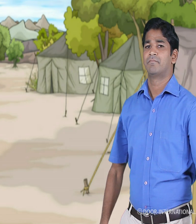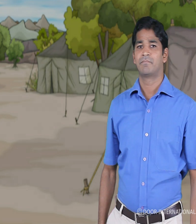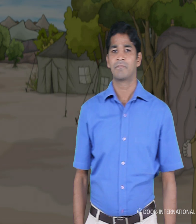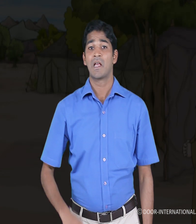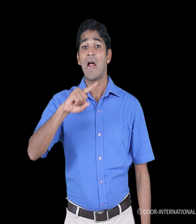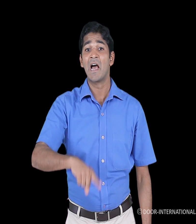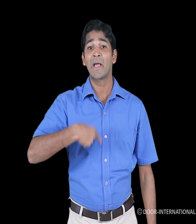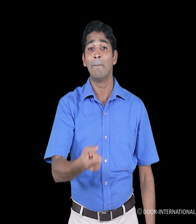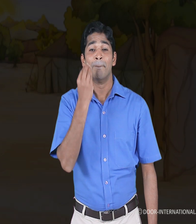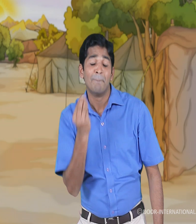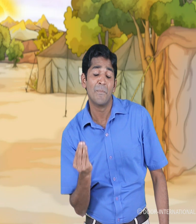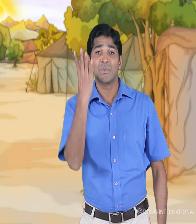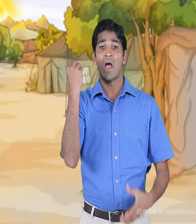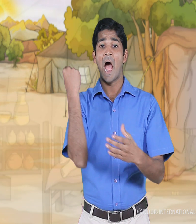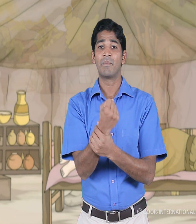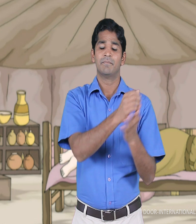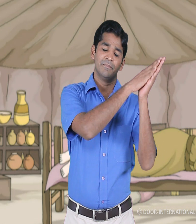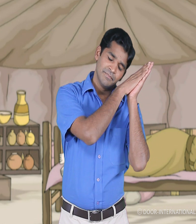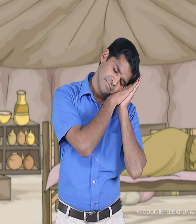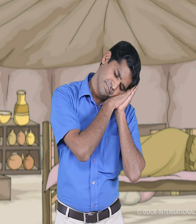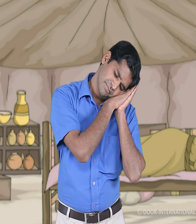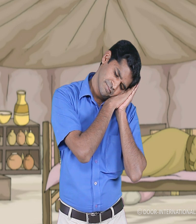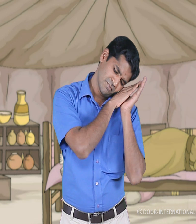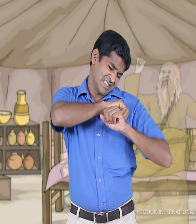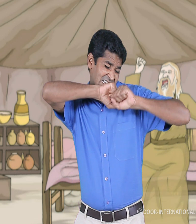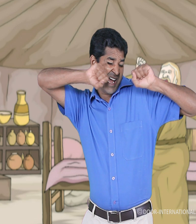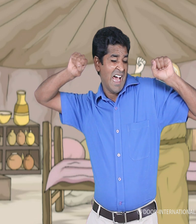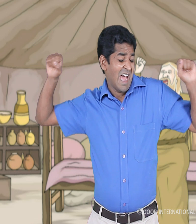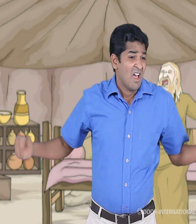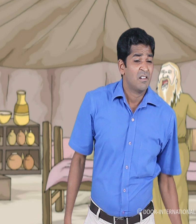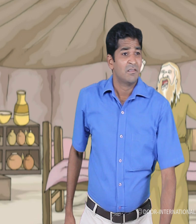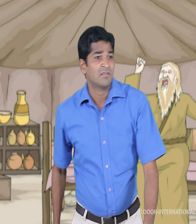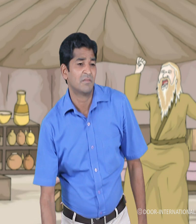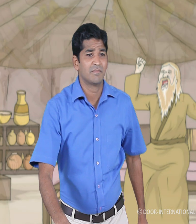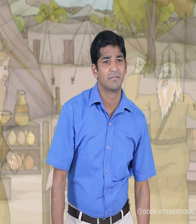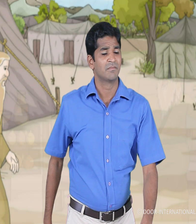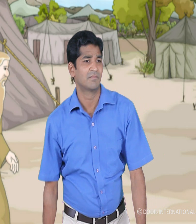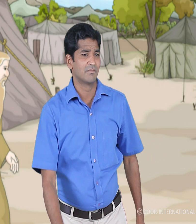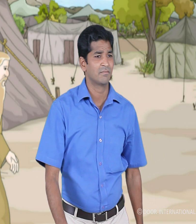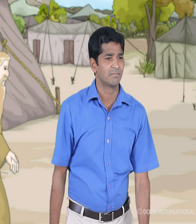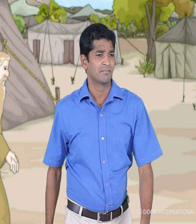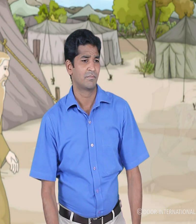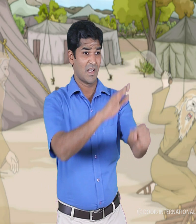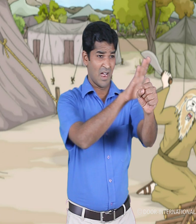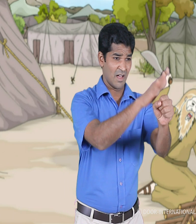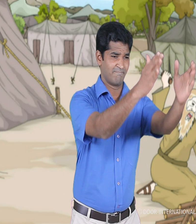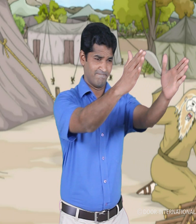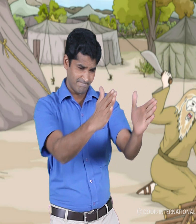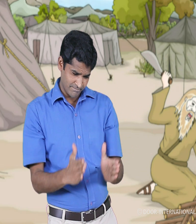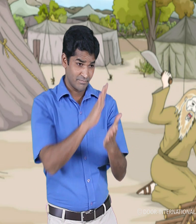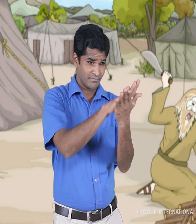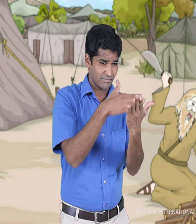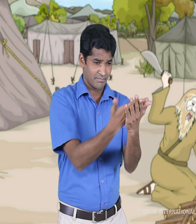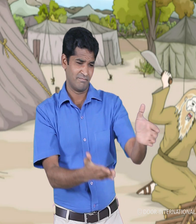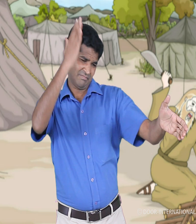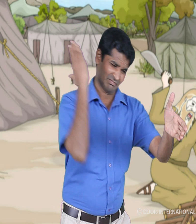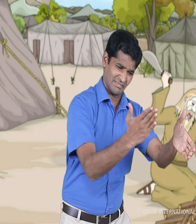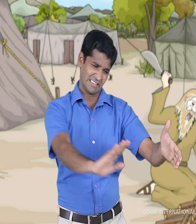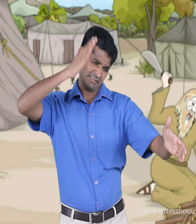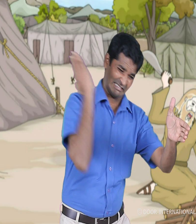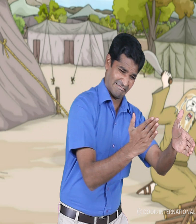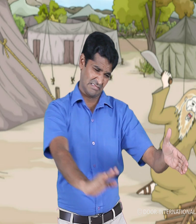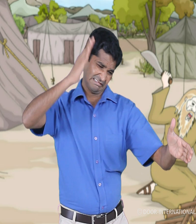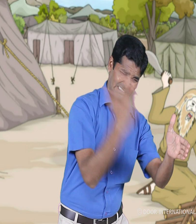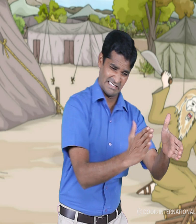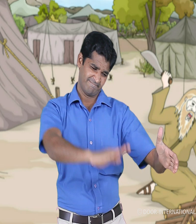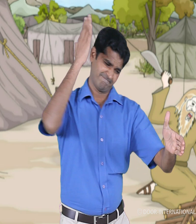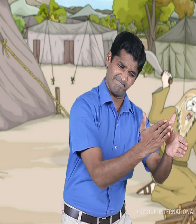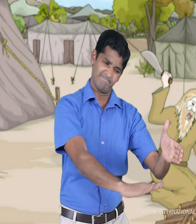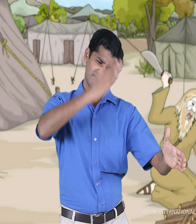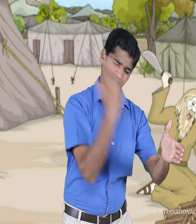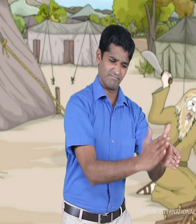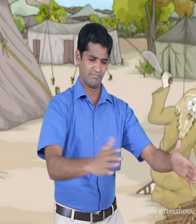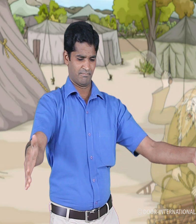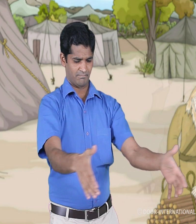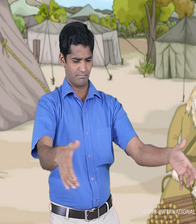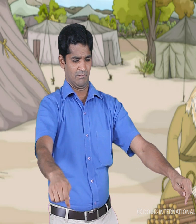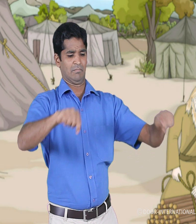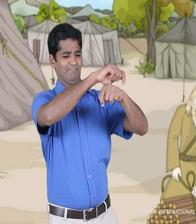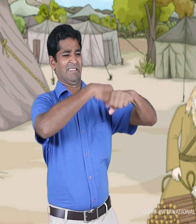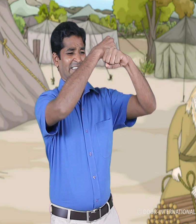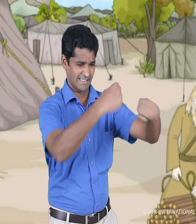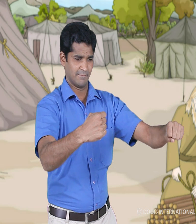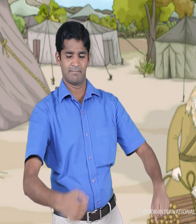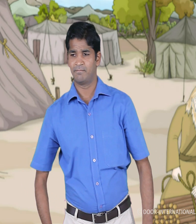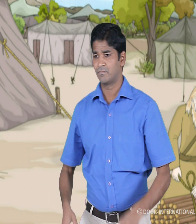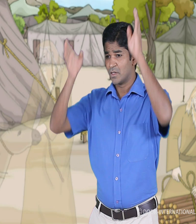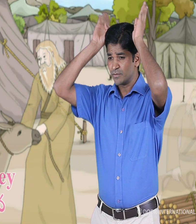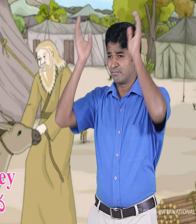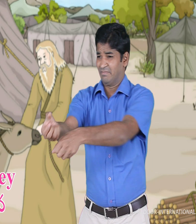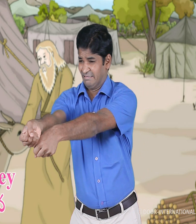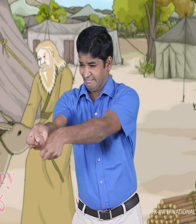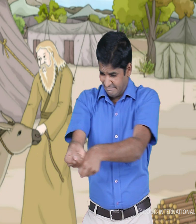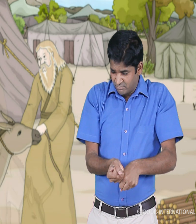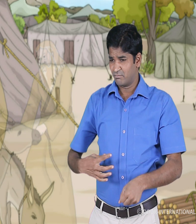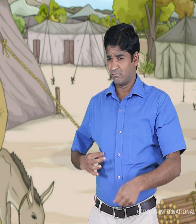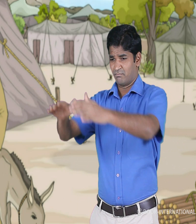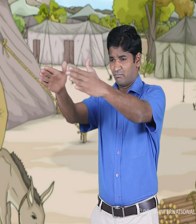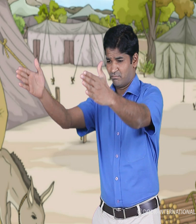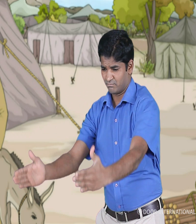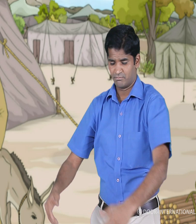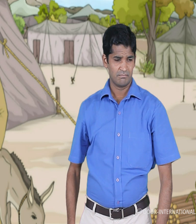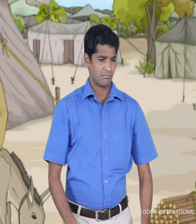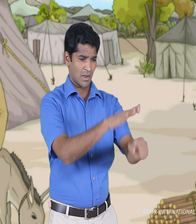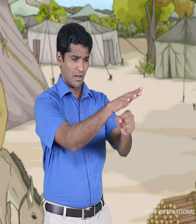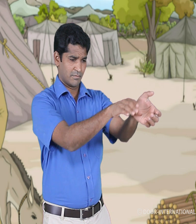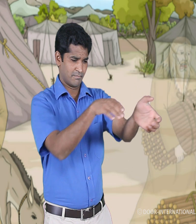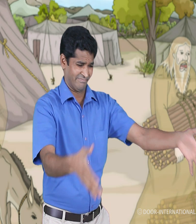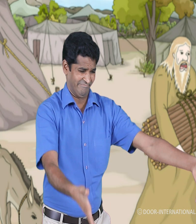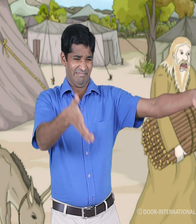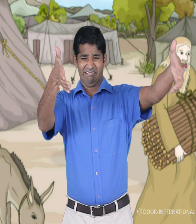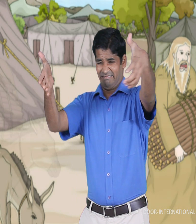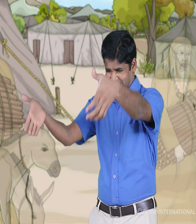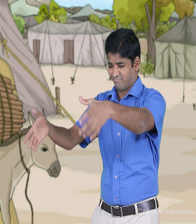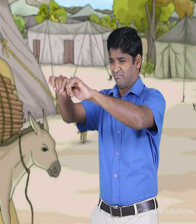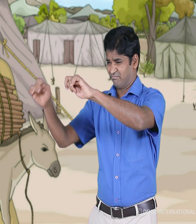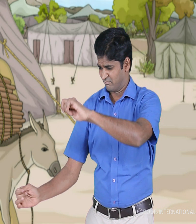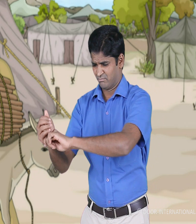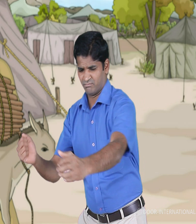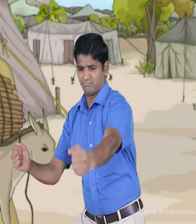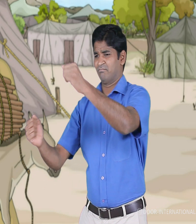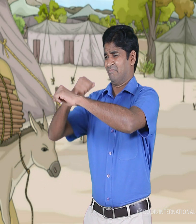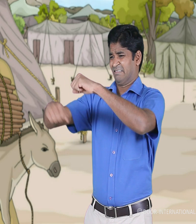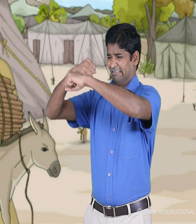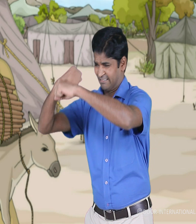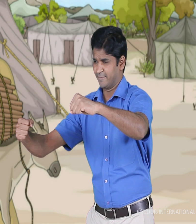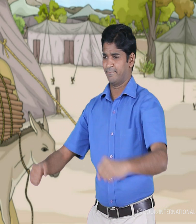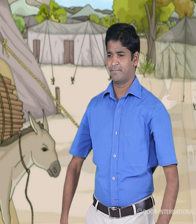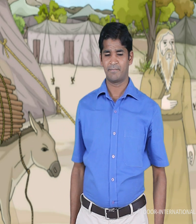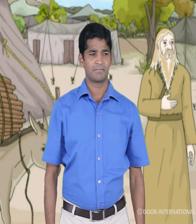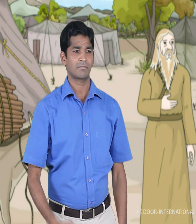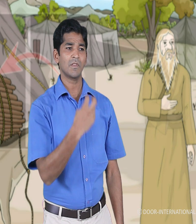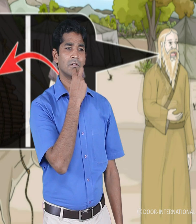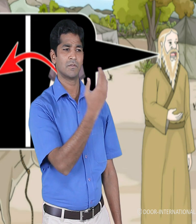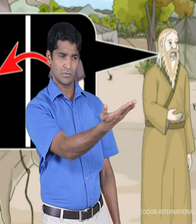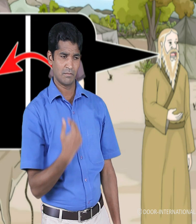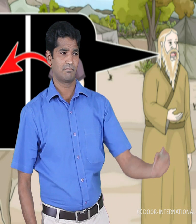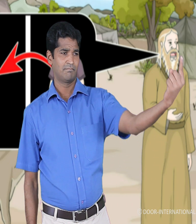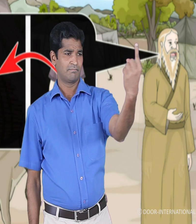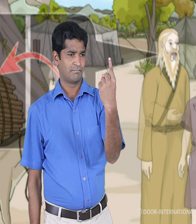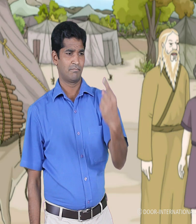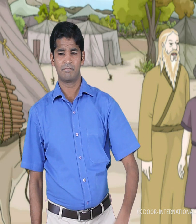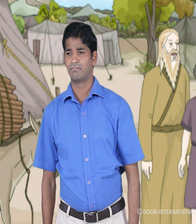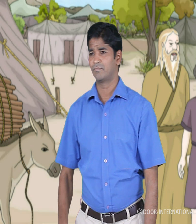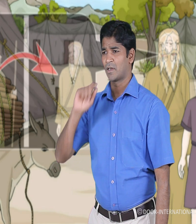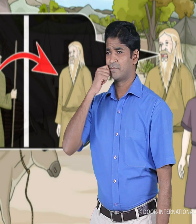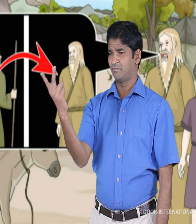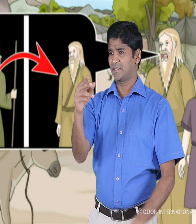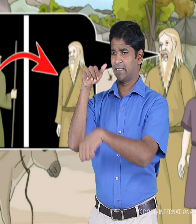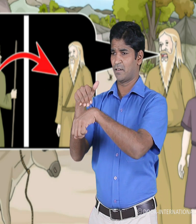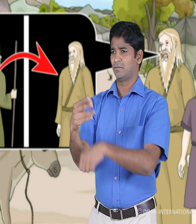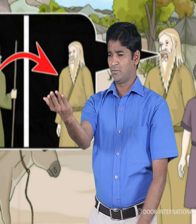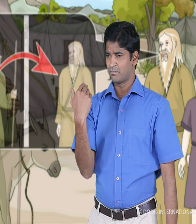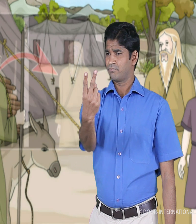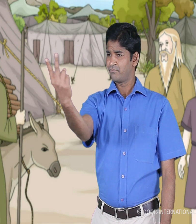So Abraham got up early the next morning, saddled his donkey, and took along two of his servants and his son Isaac.